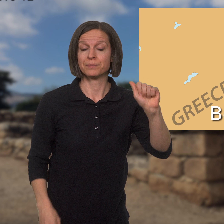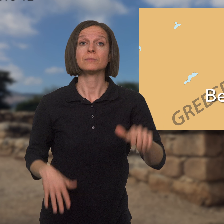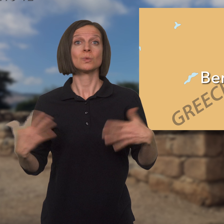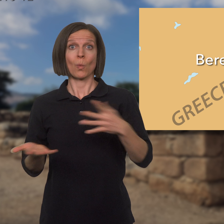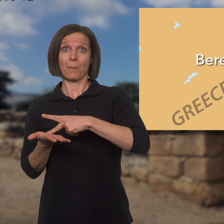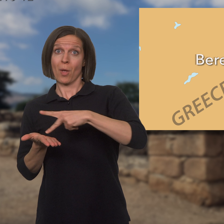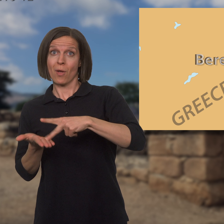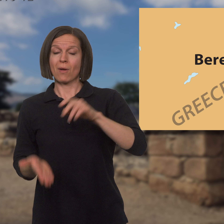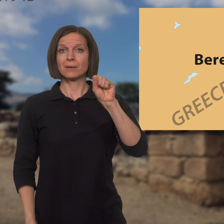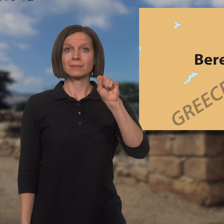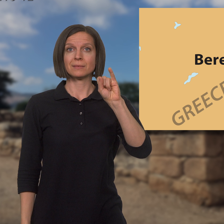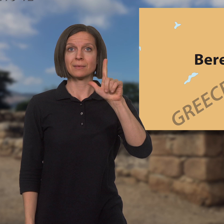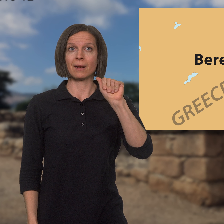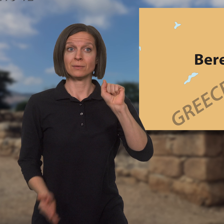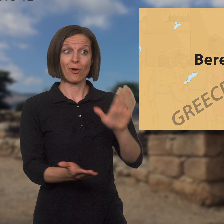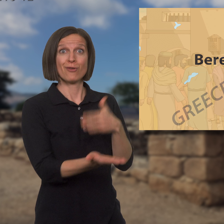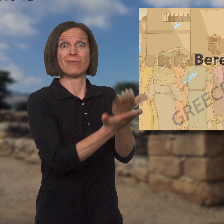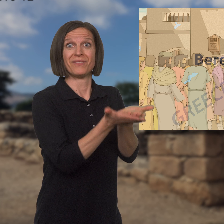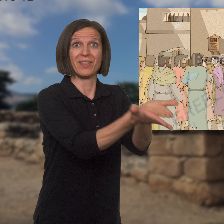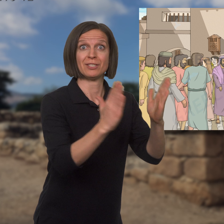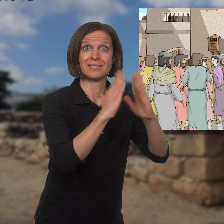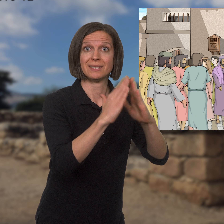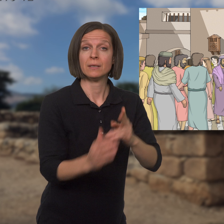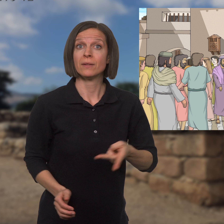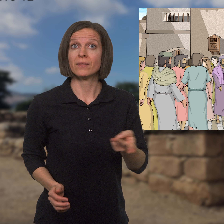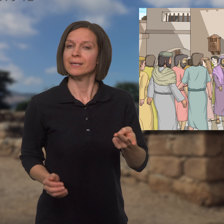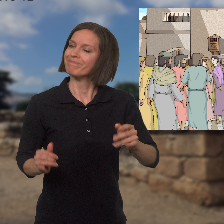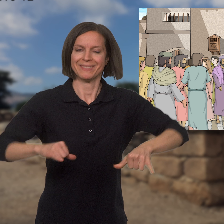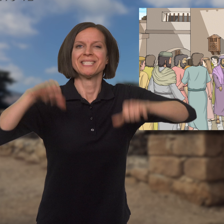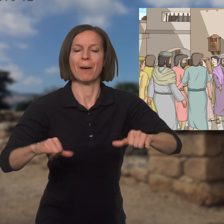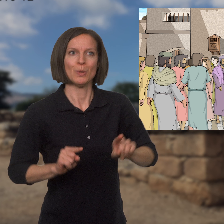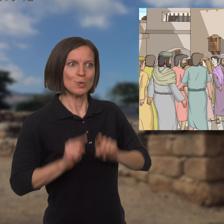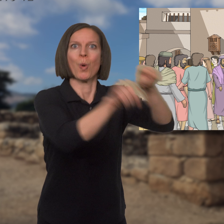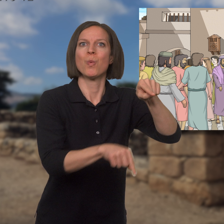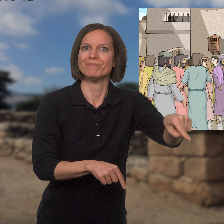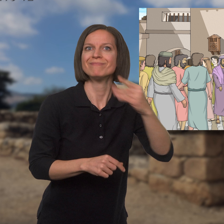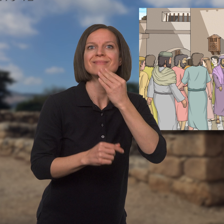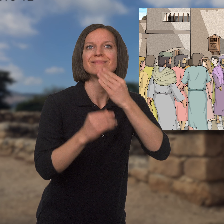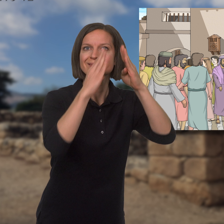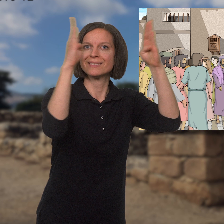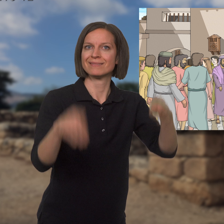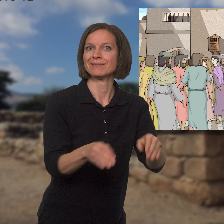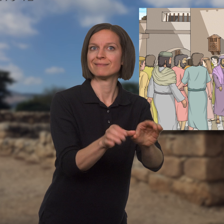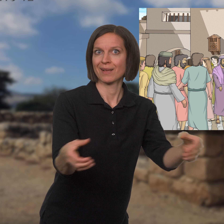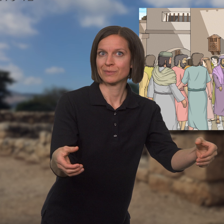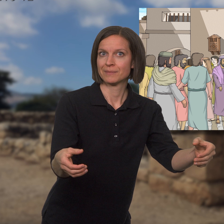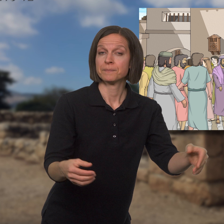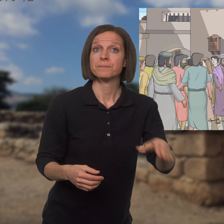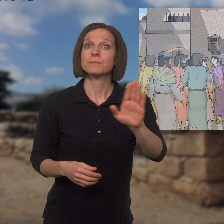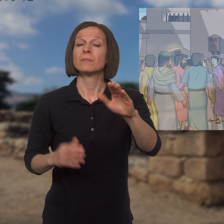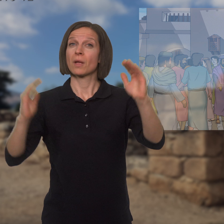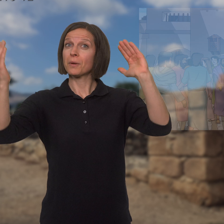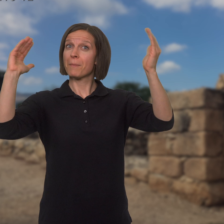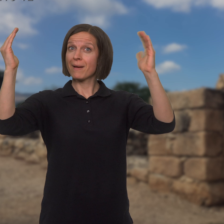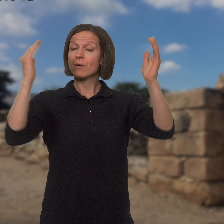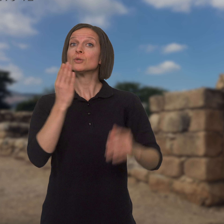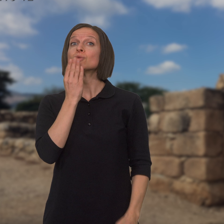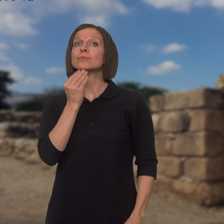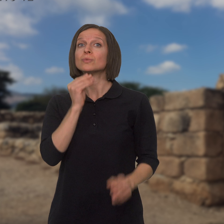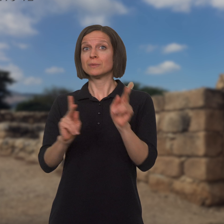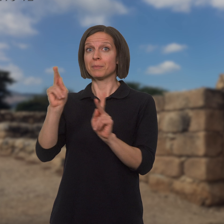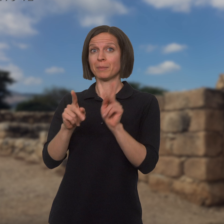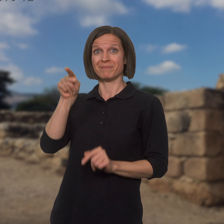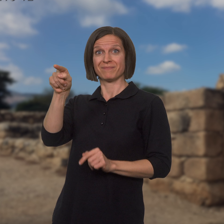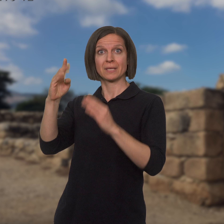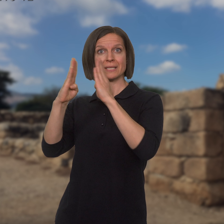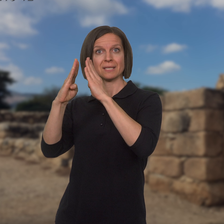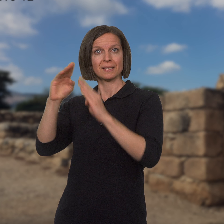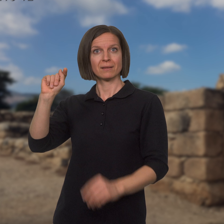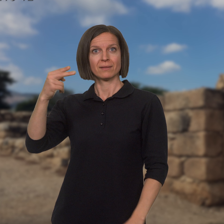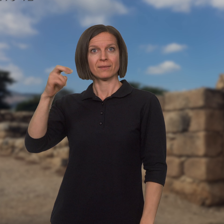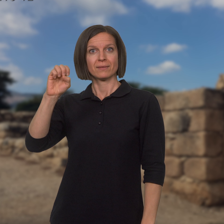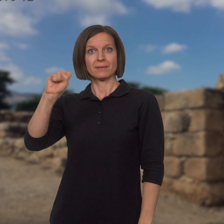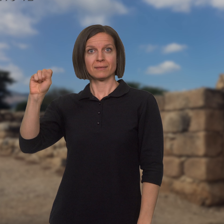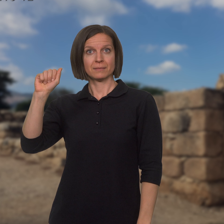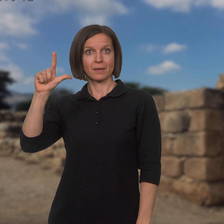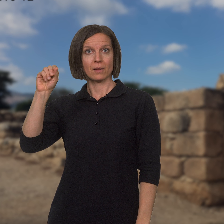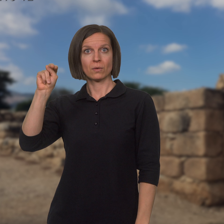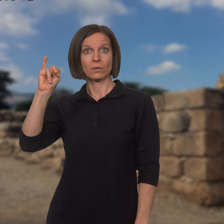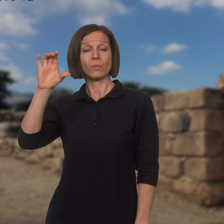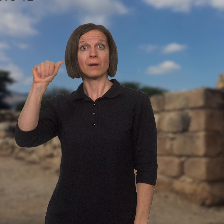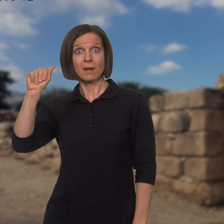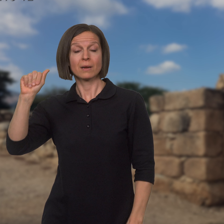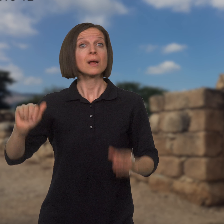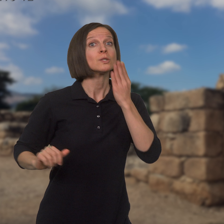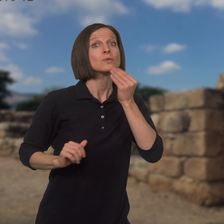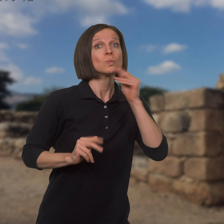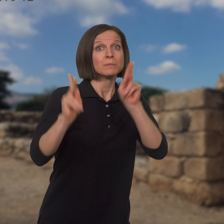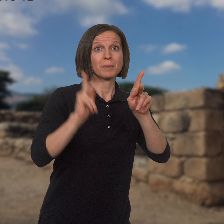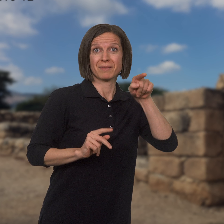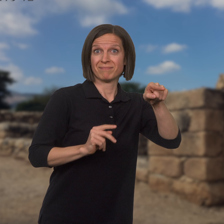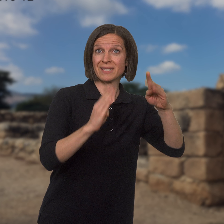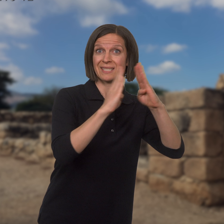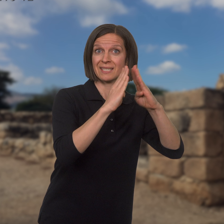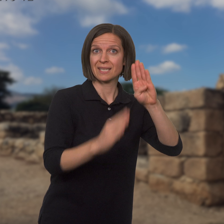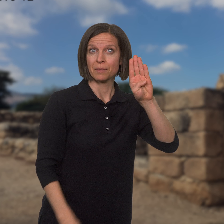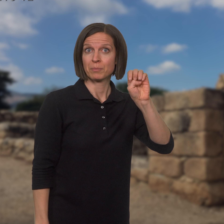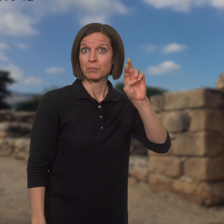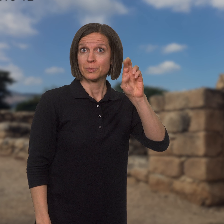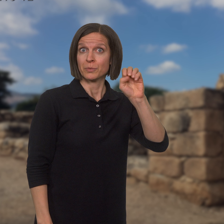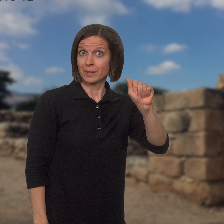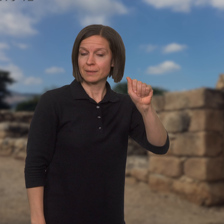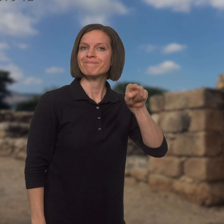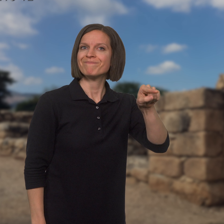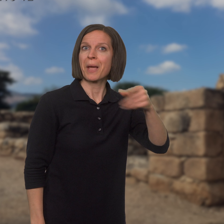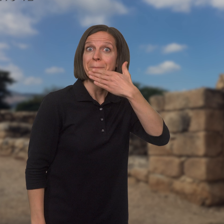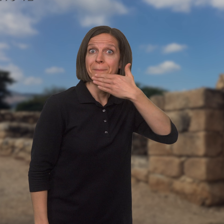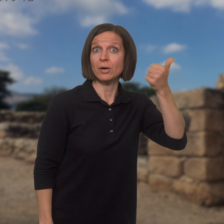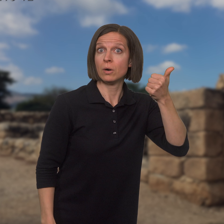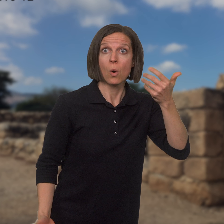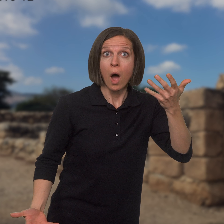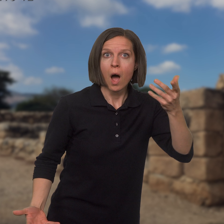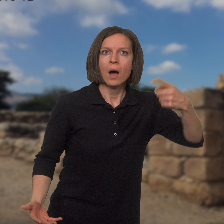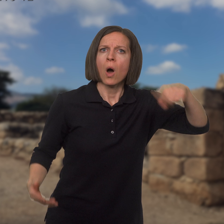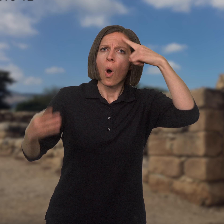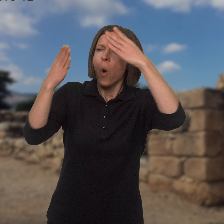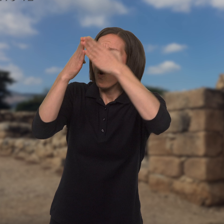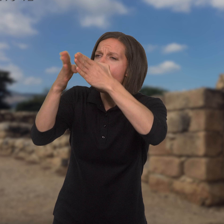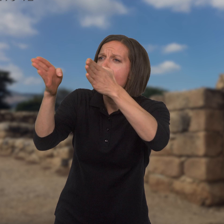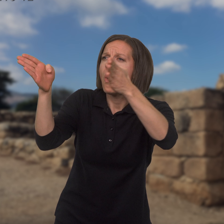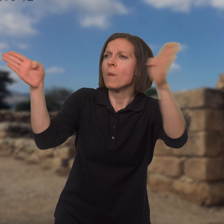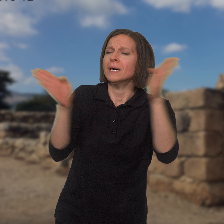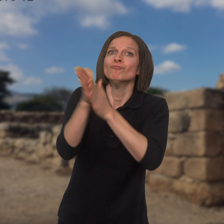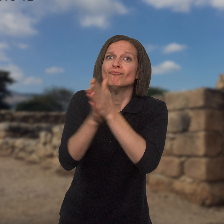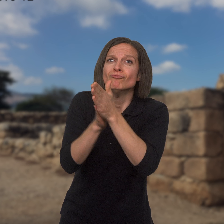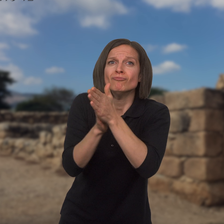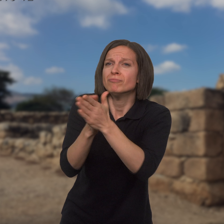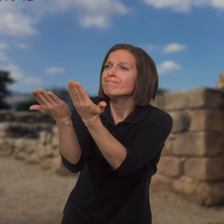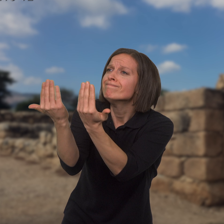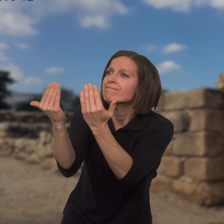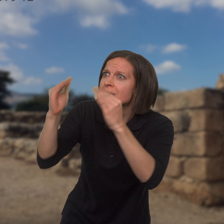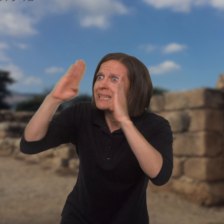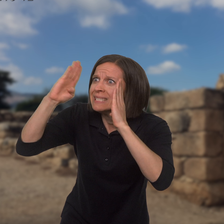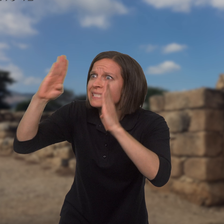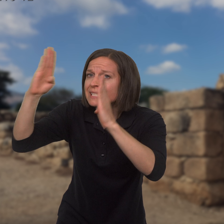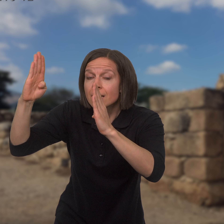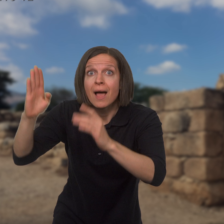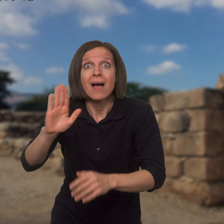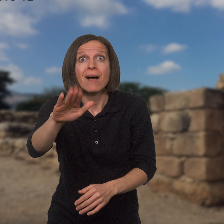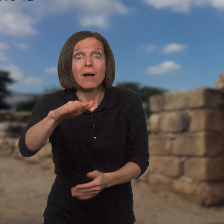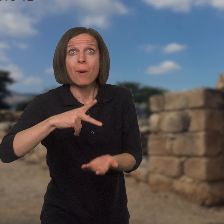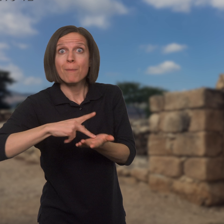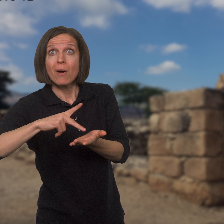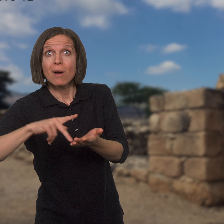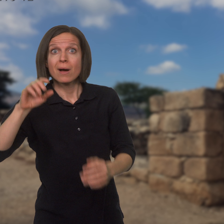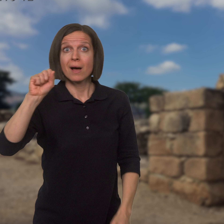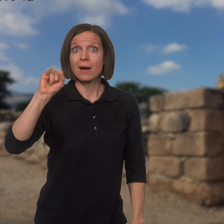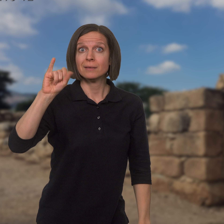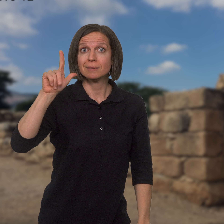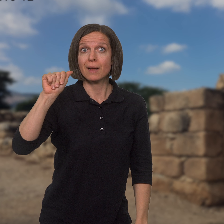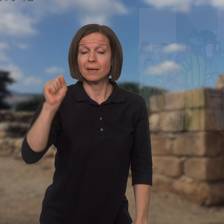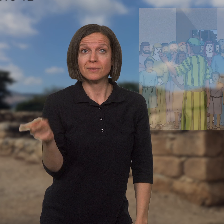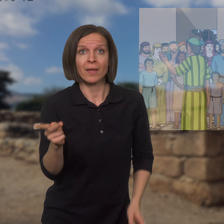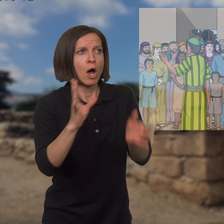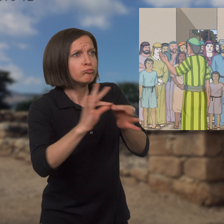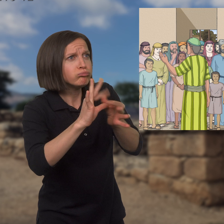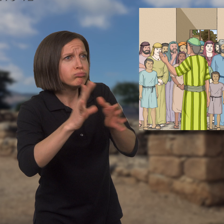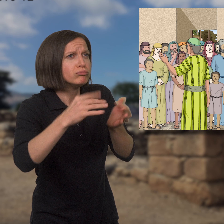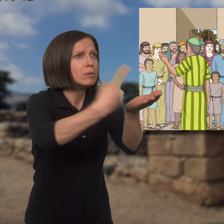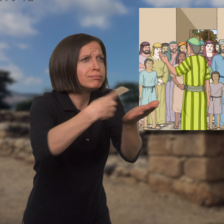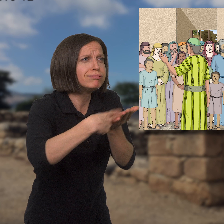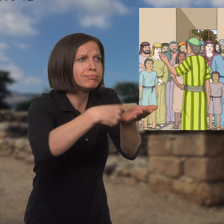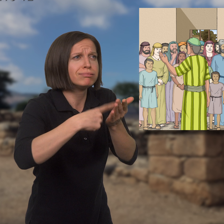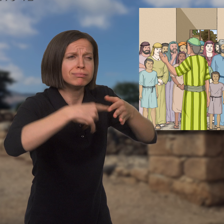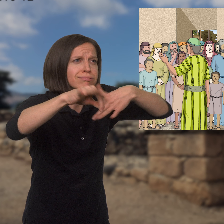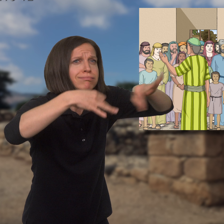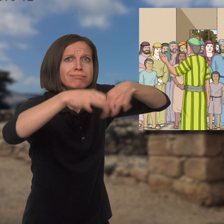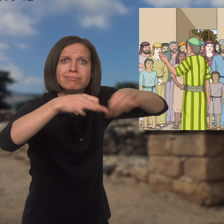On arriving there, they went into the Jewish synagogue.